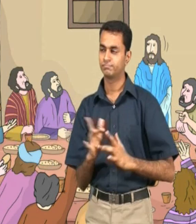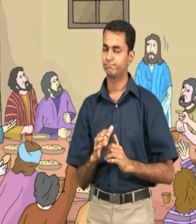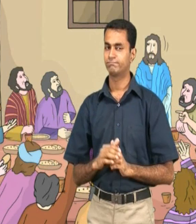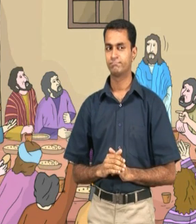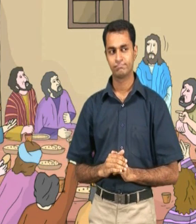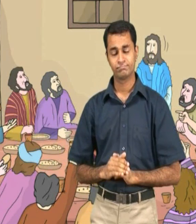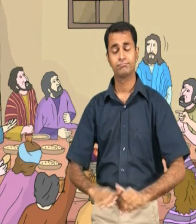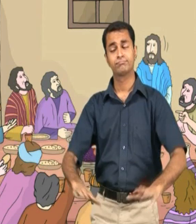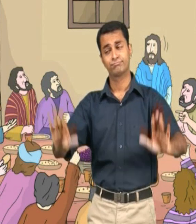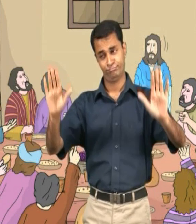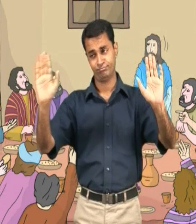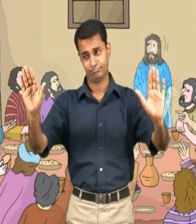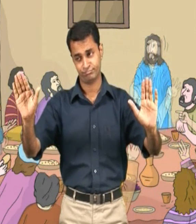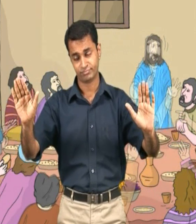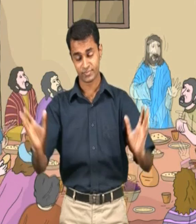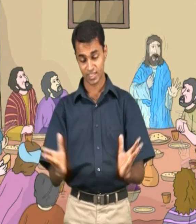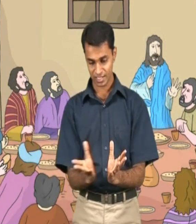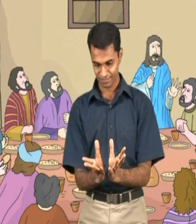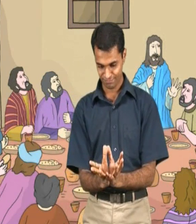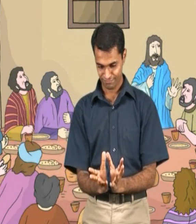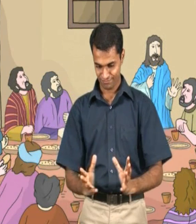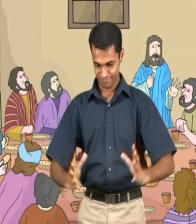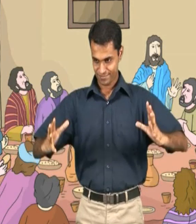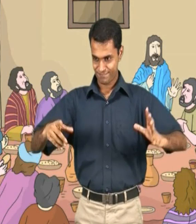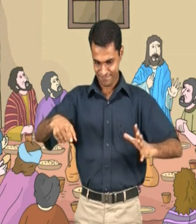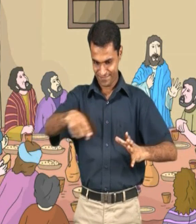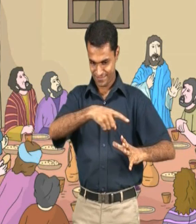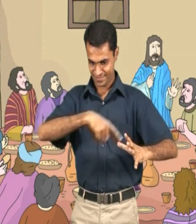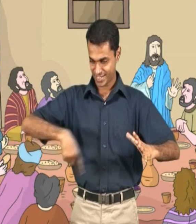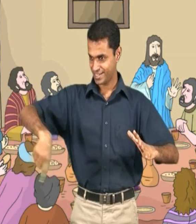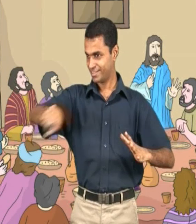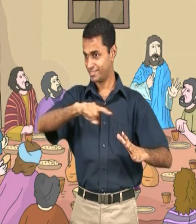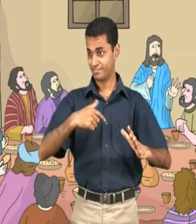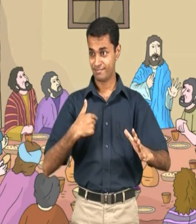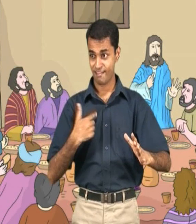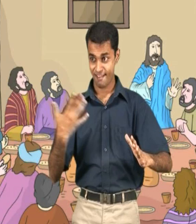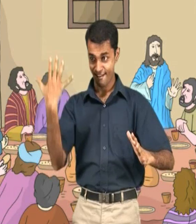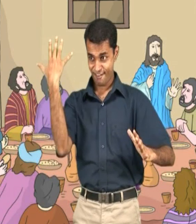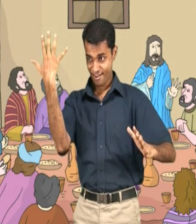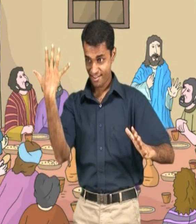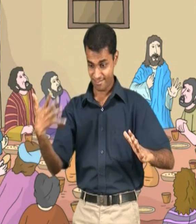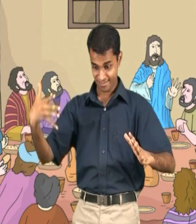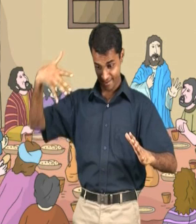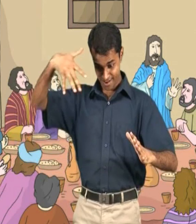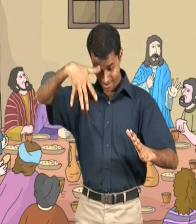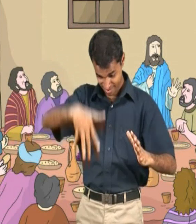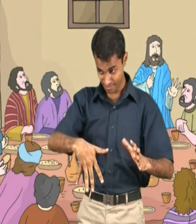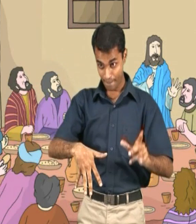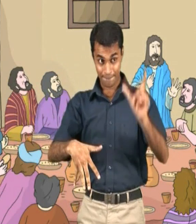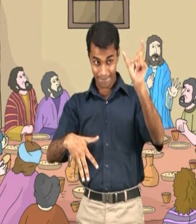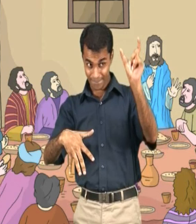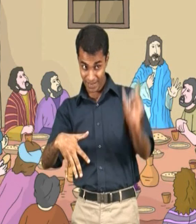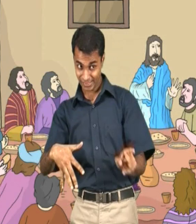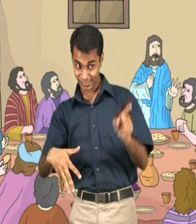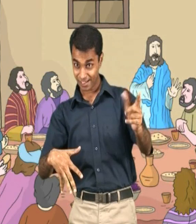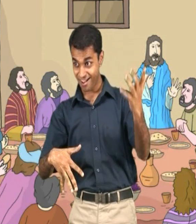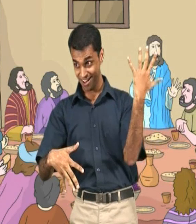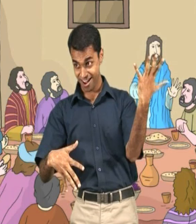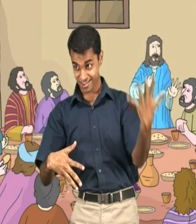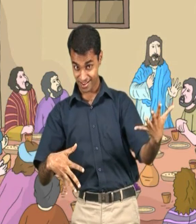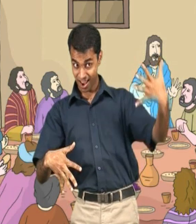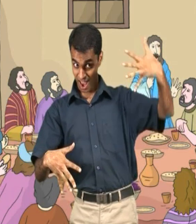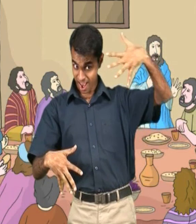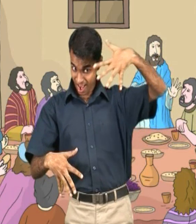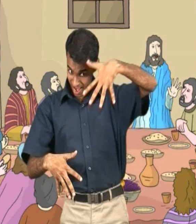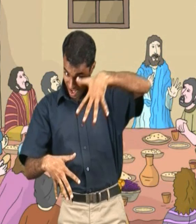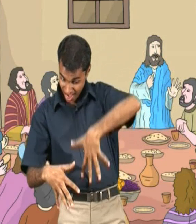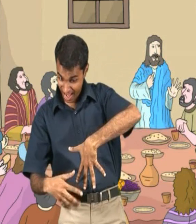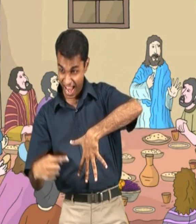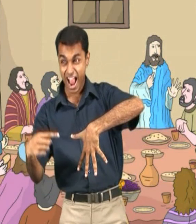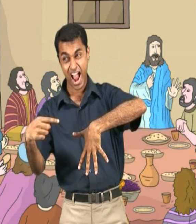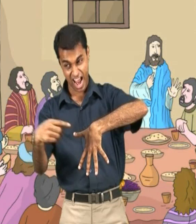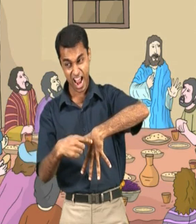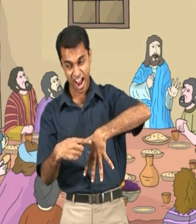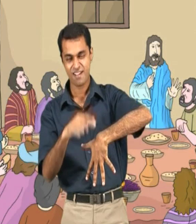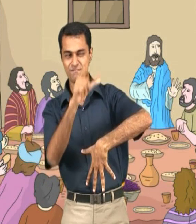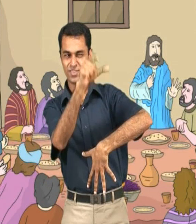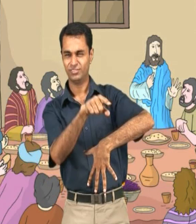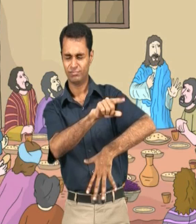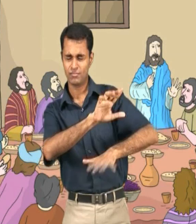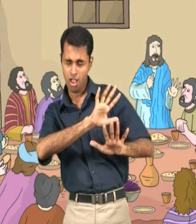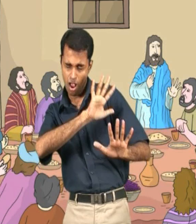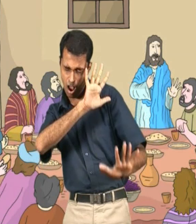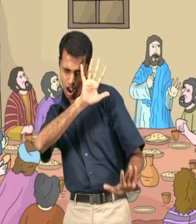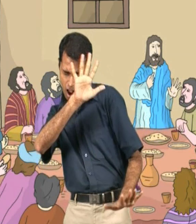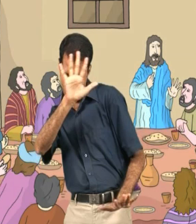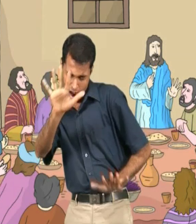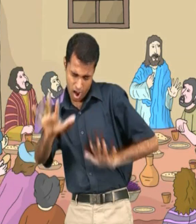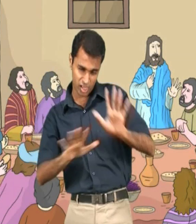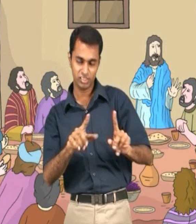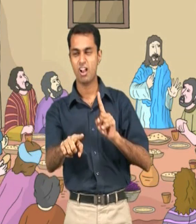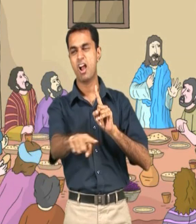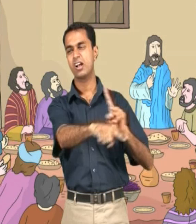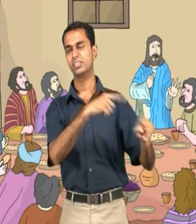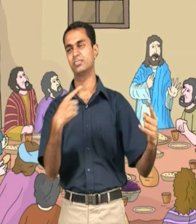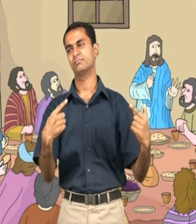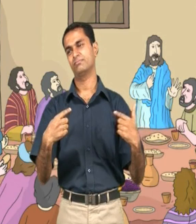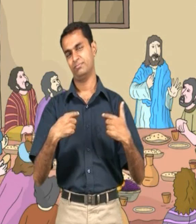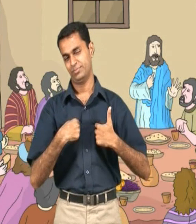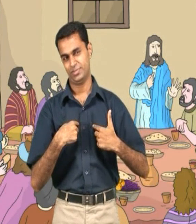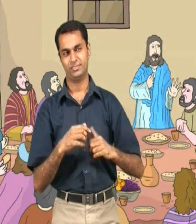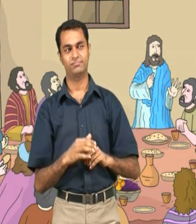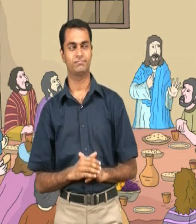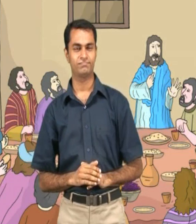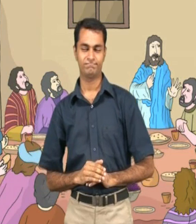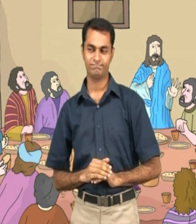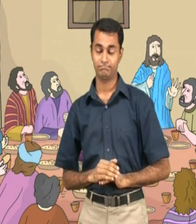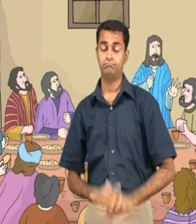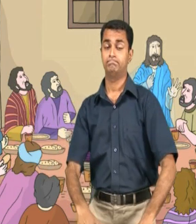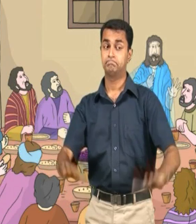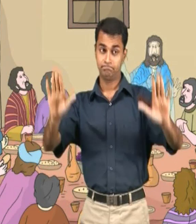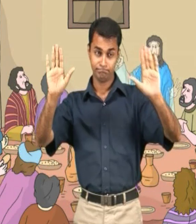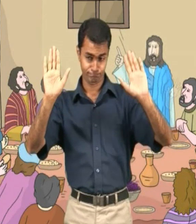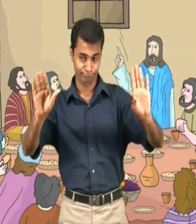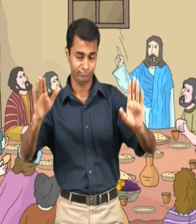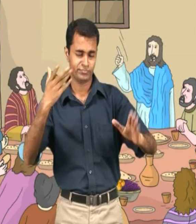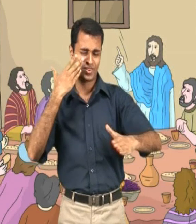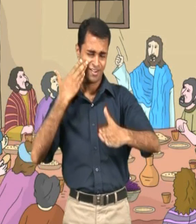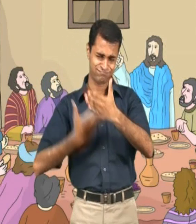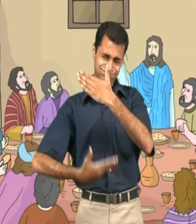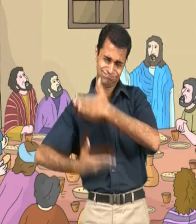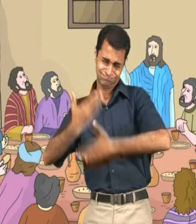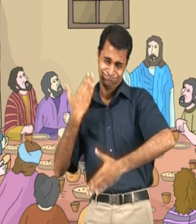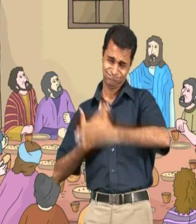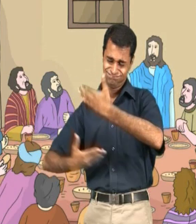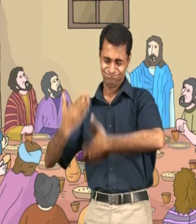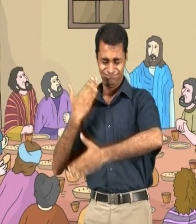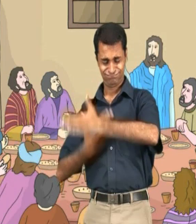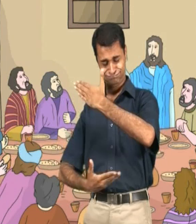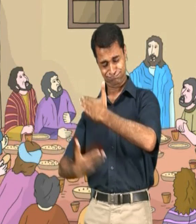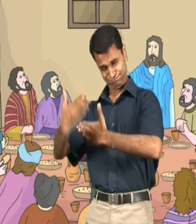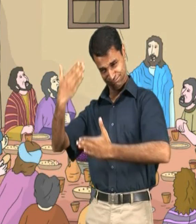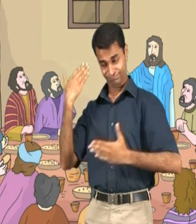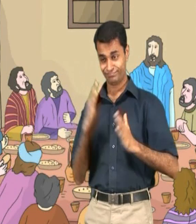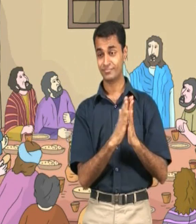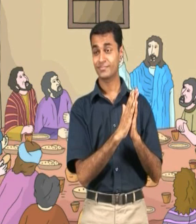Jesus answered, “The one who has dipped his hand into the bowl with Me will betray Me.